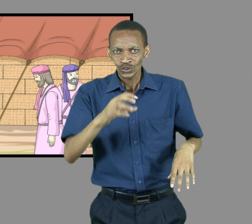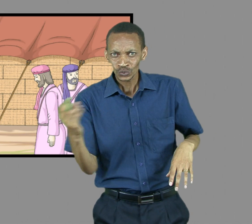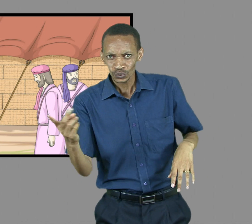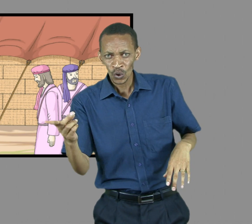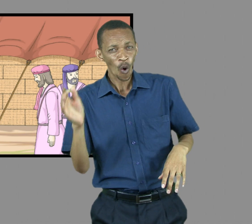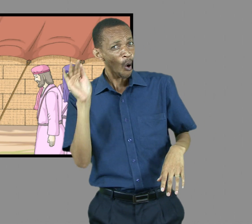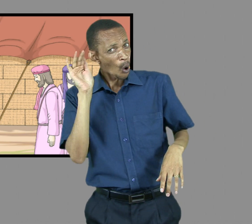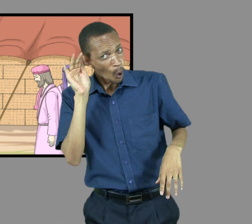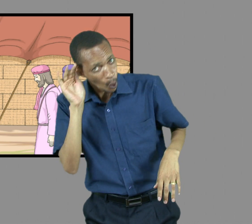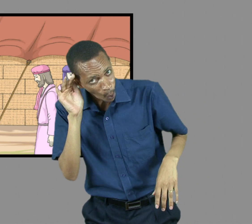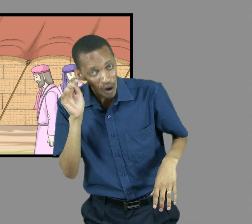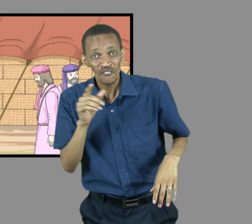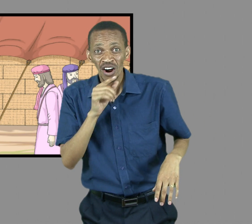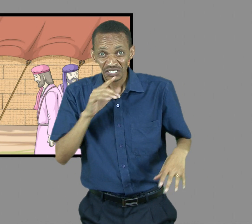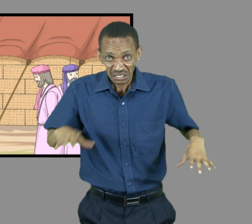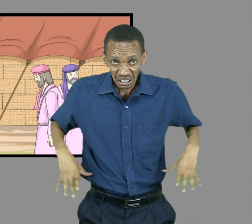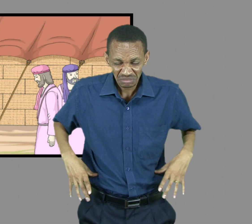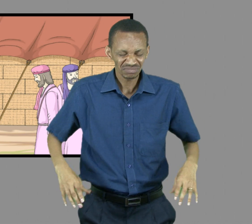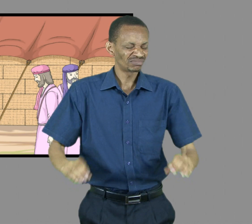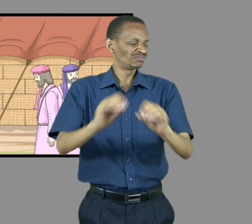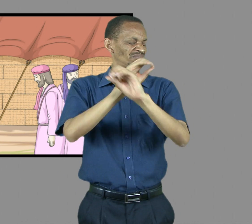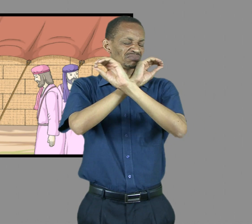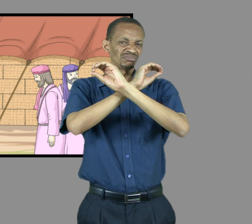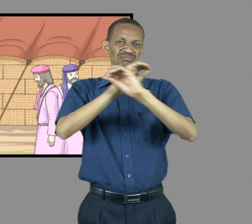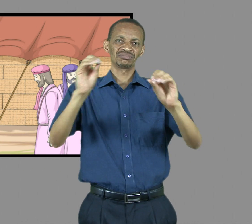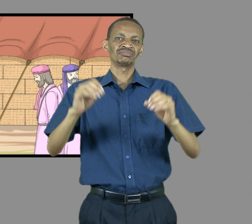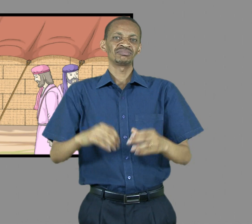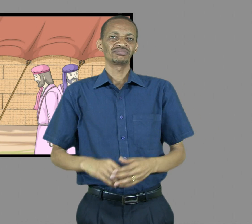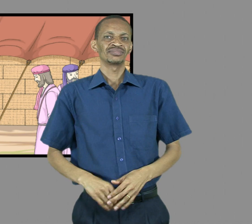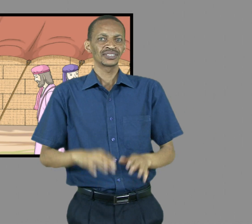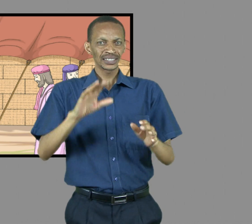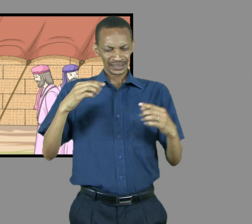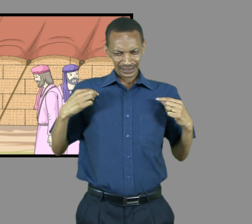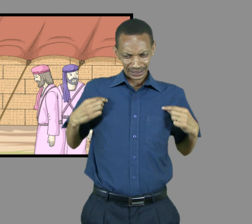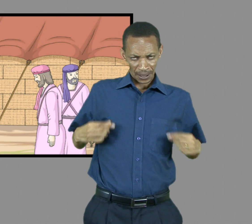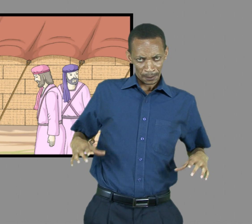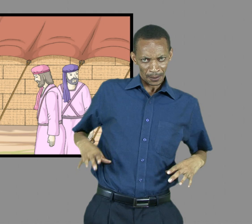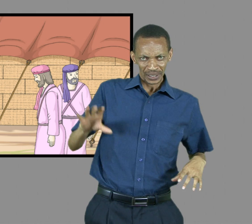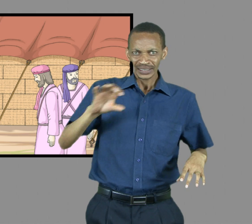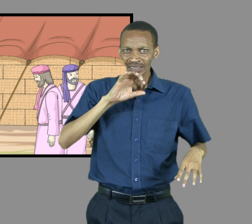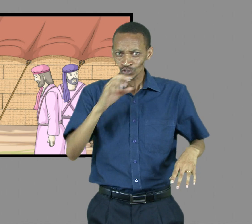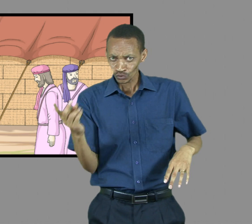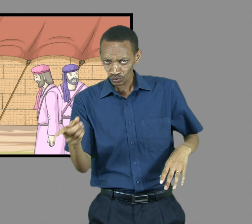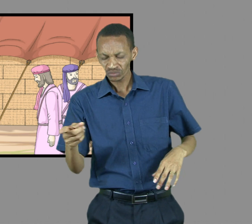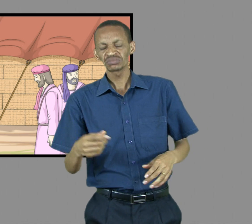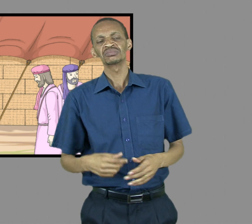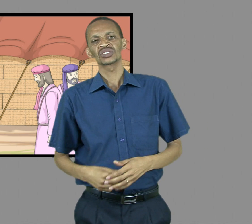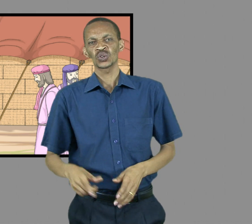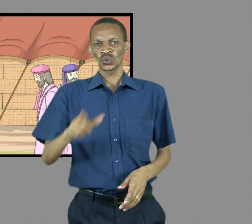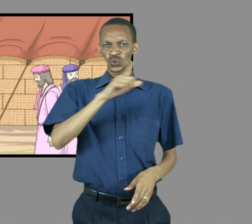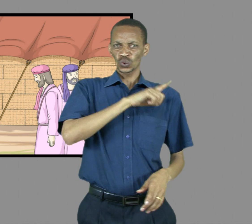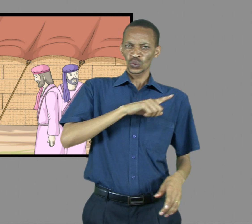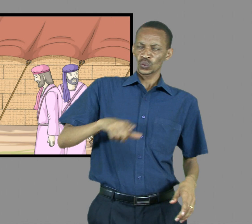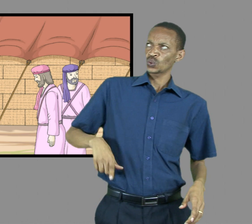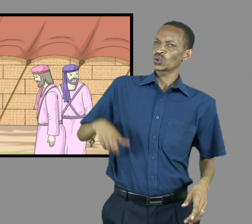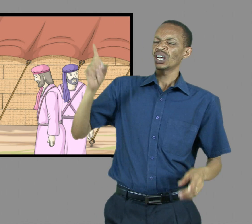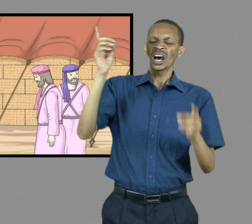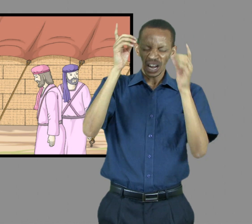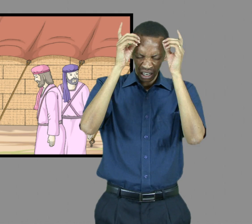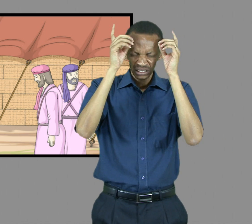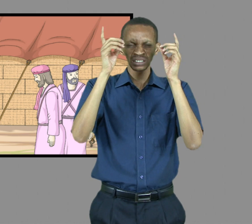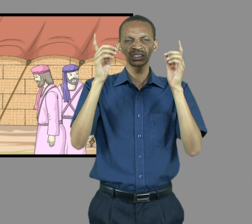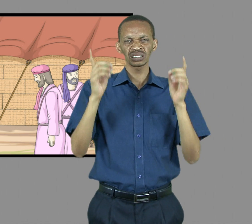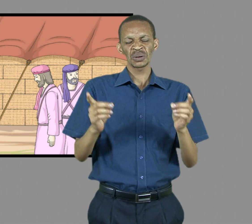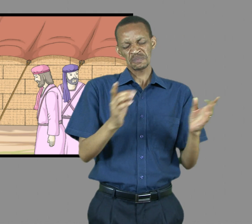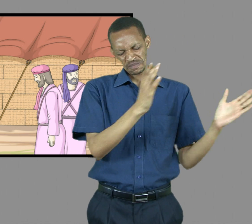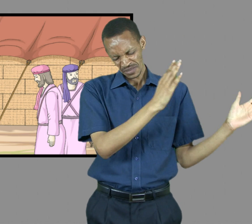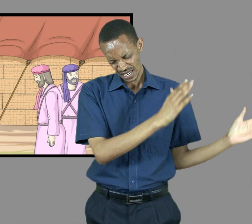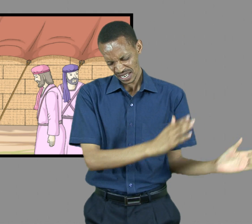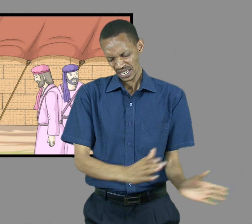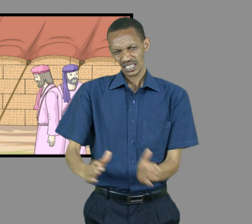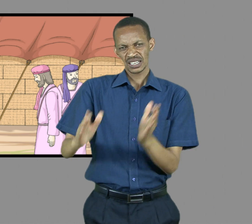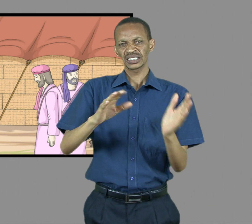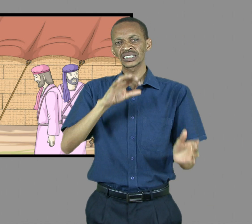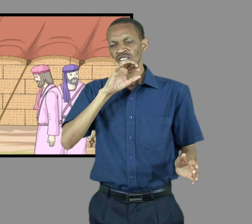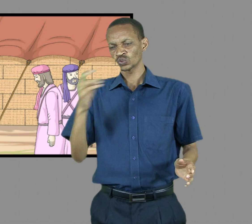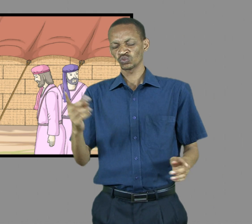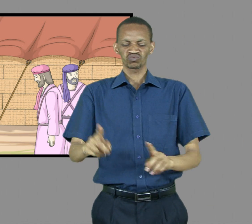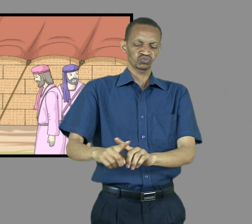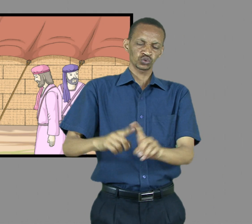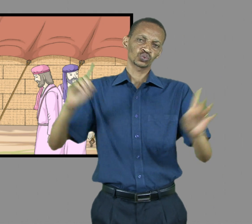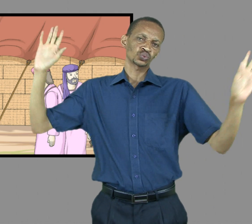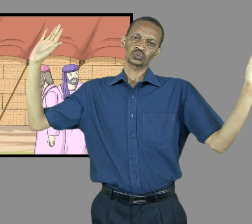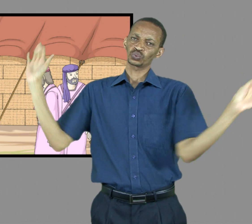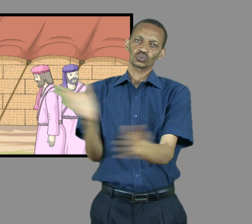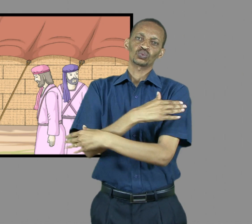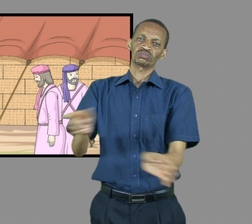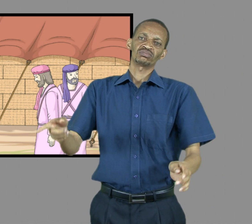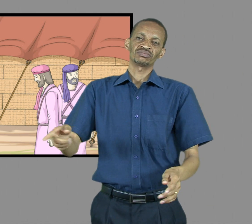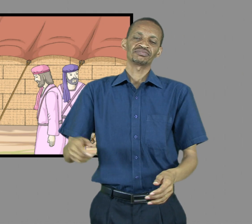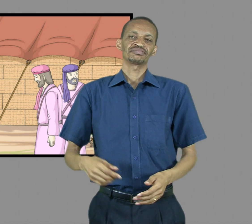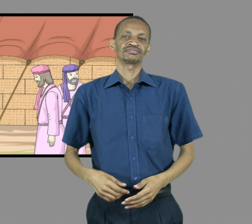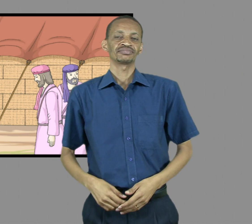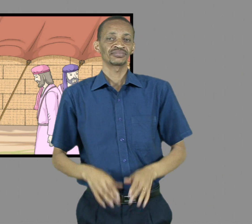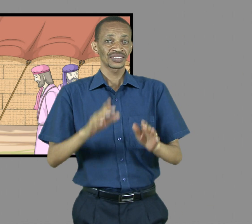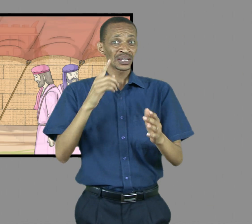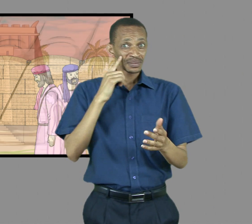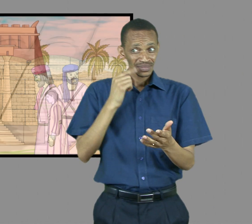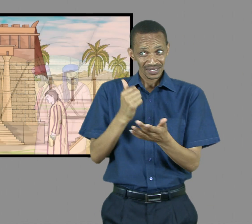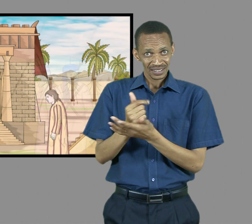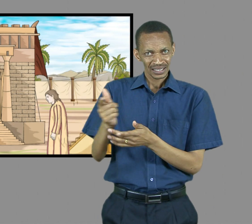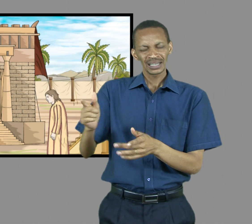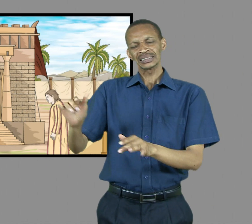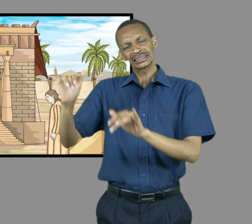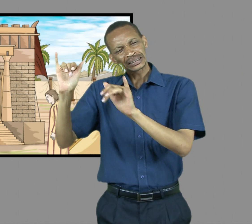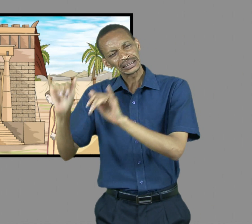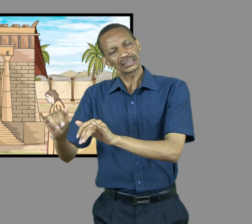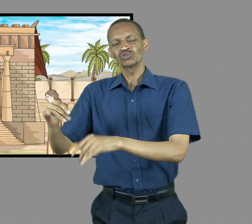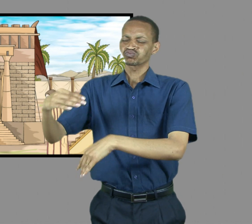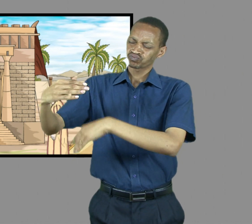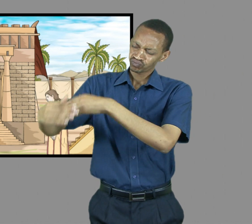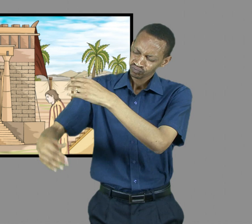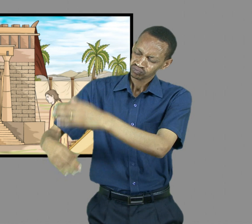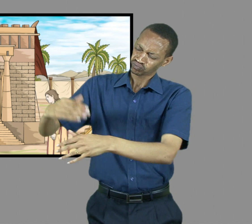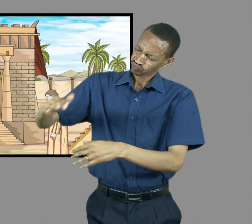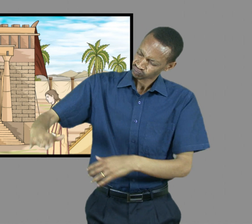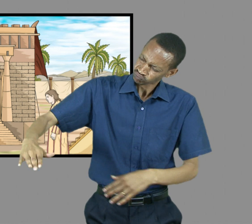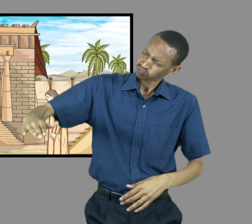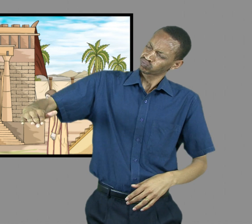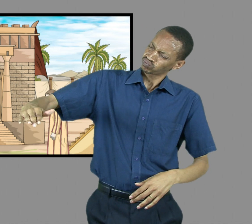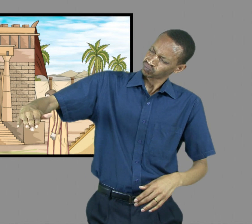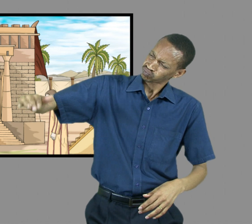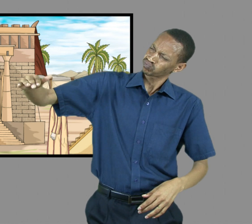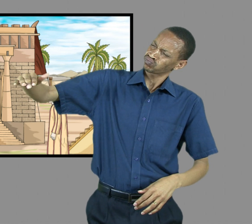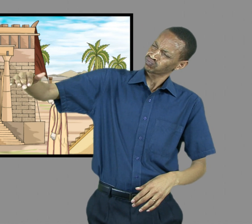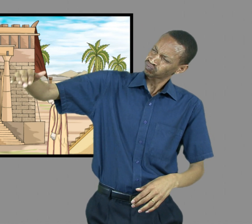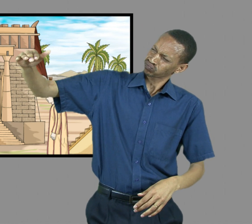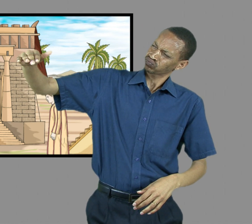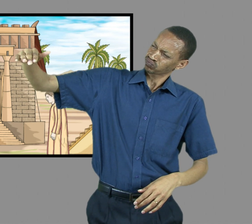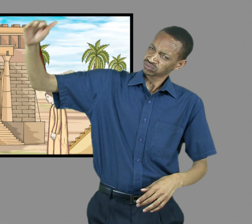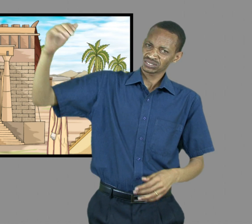But they would not listen to their father, since the LORD intended to put them to death.